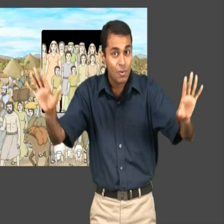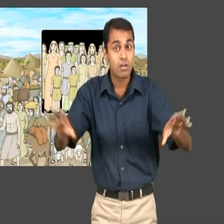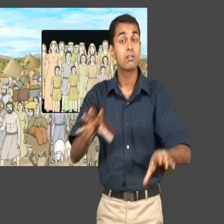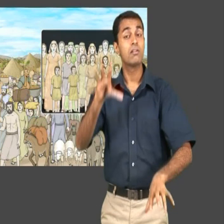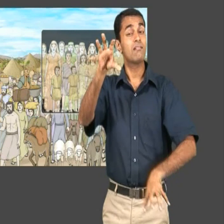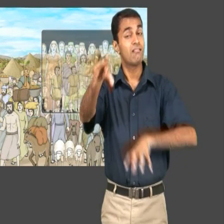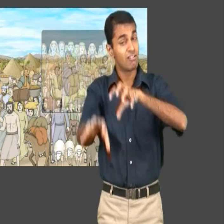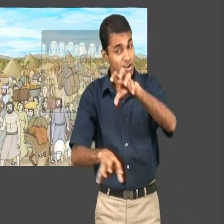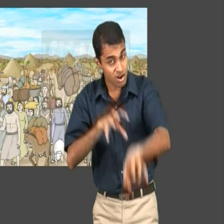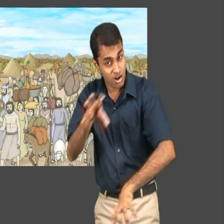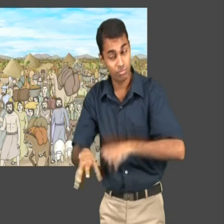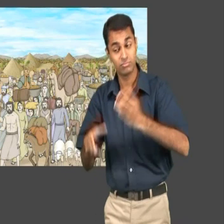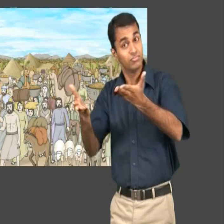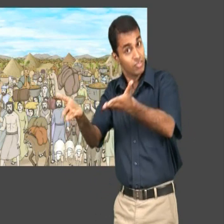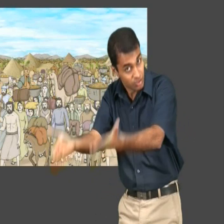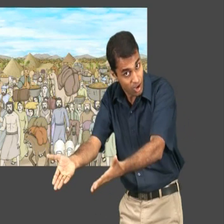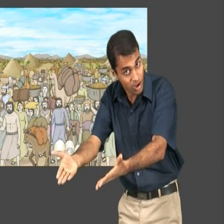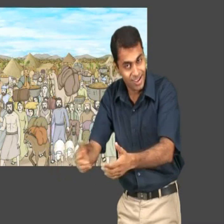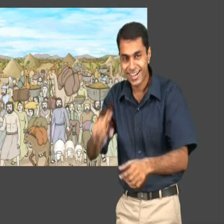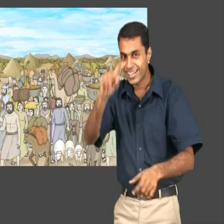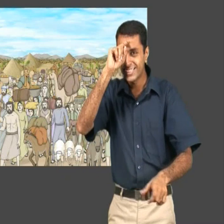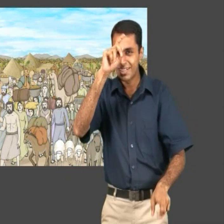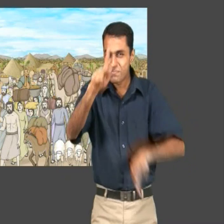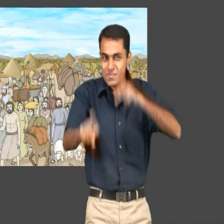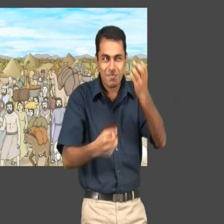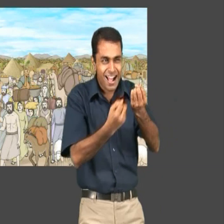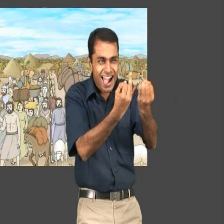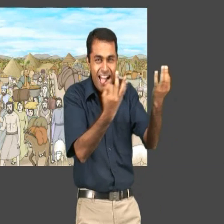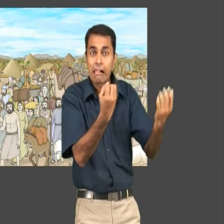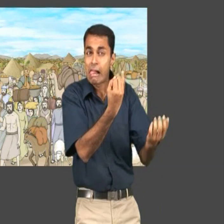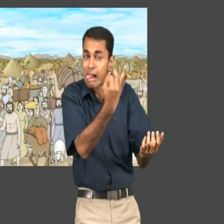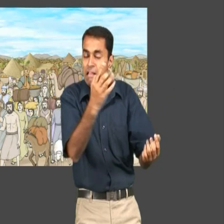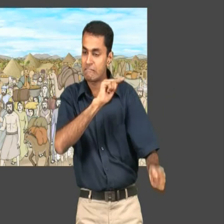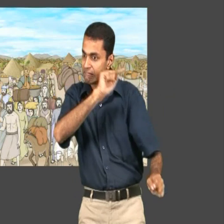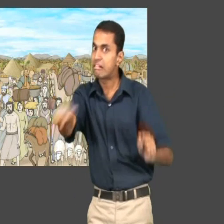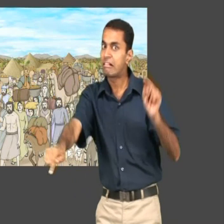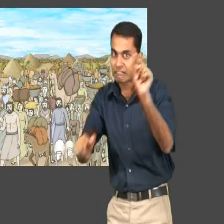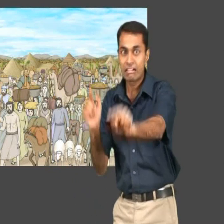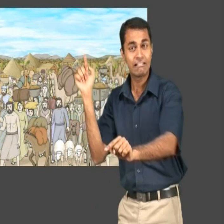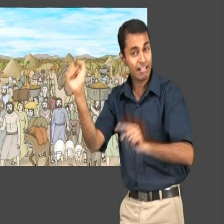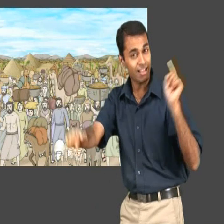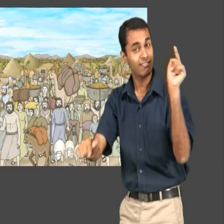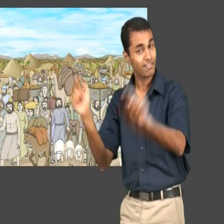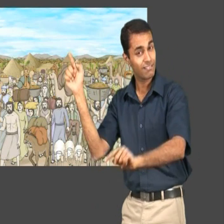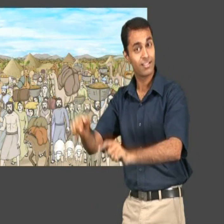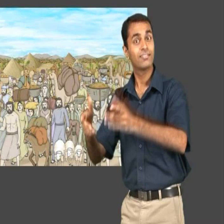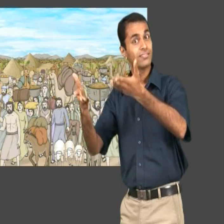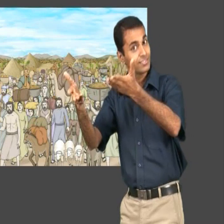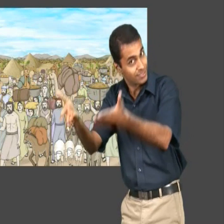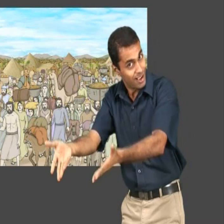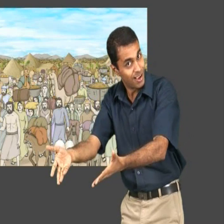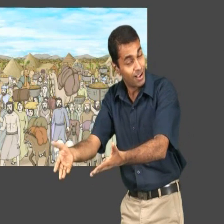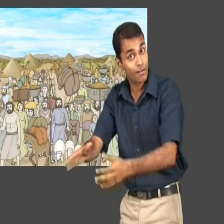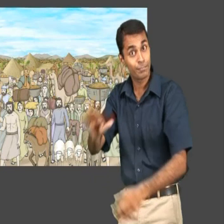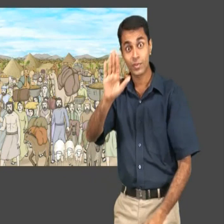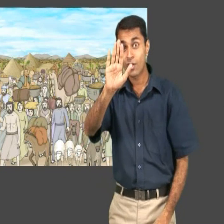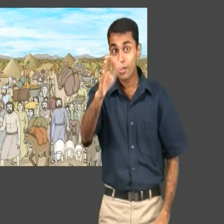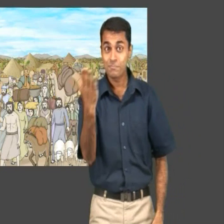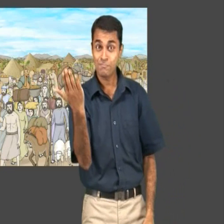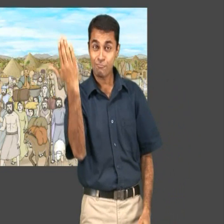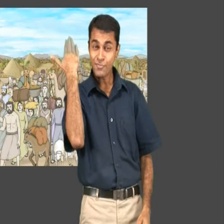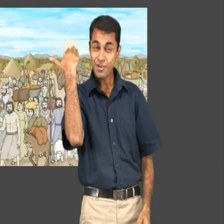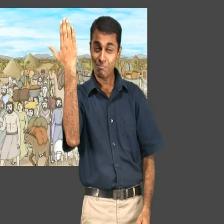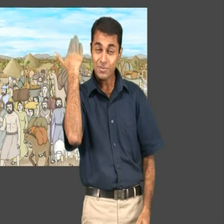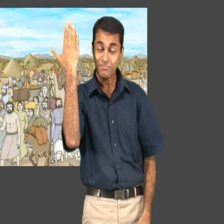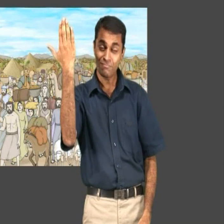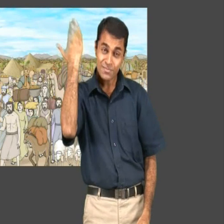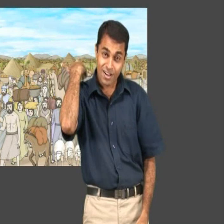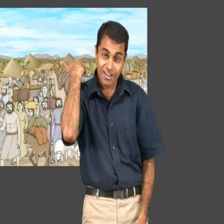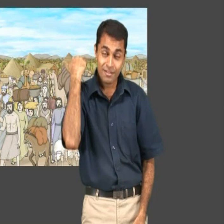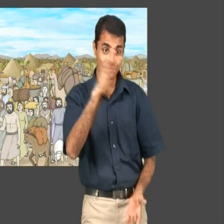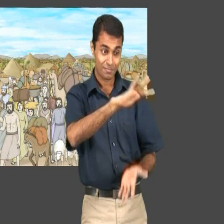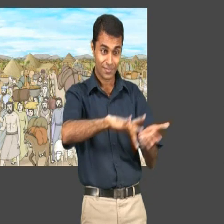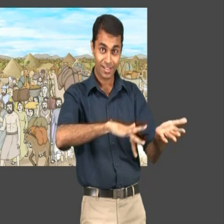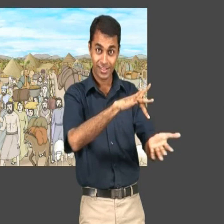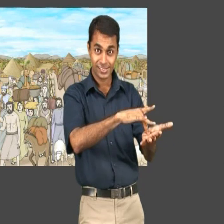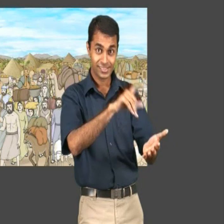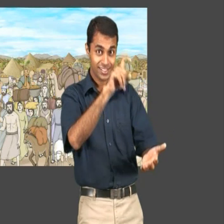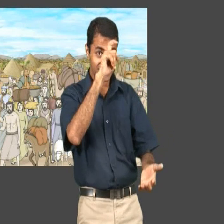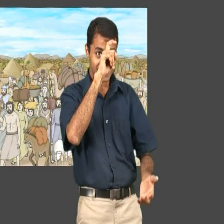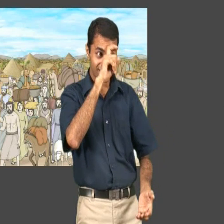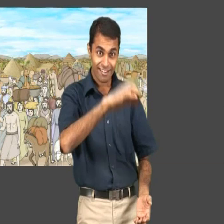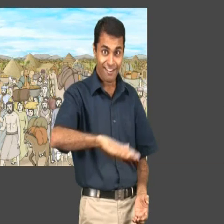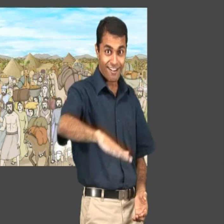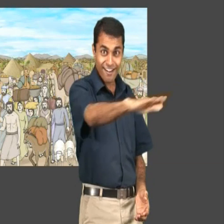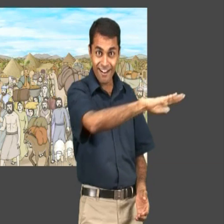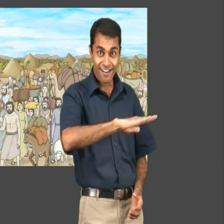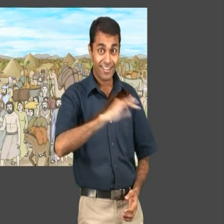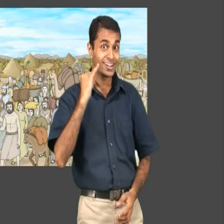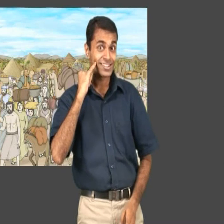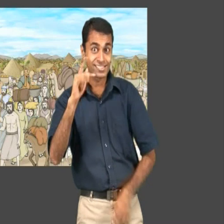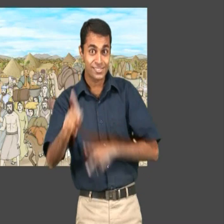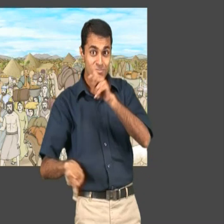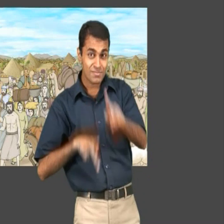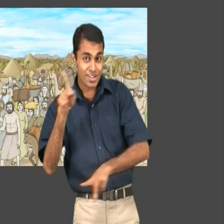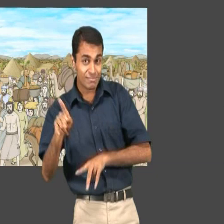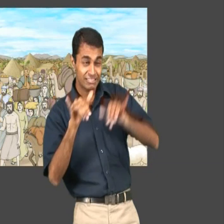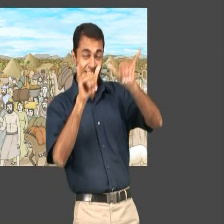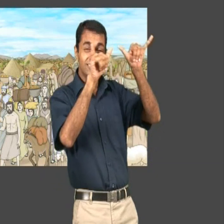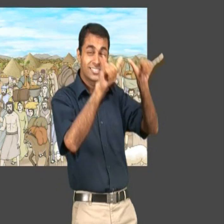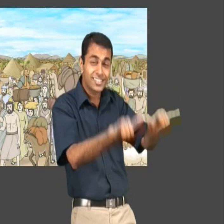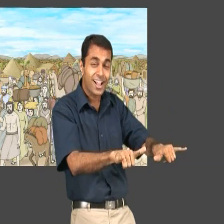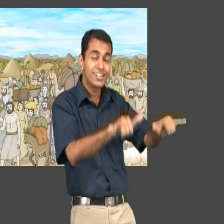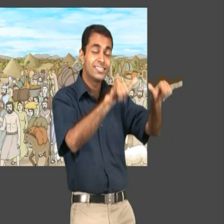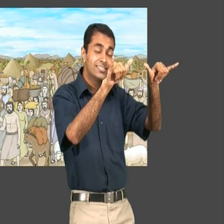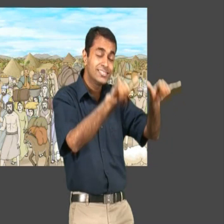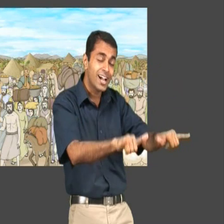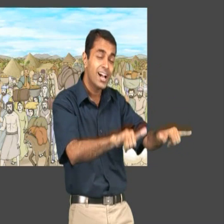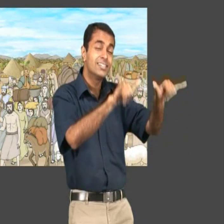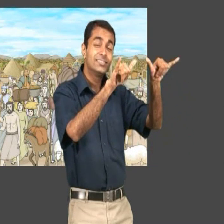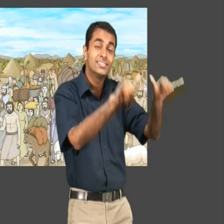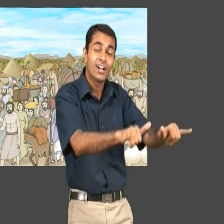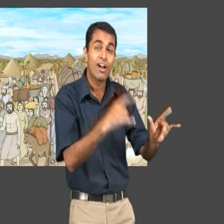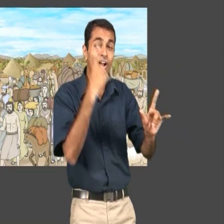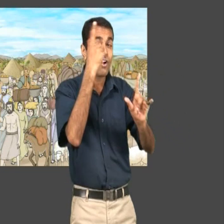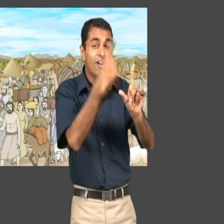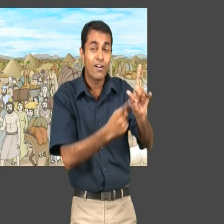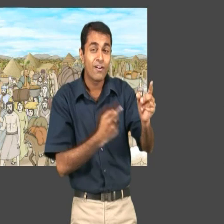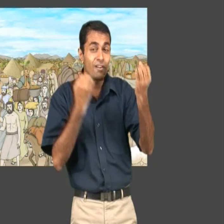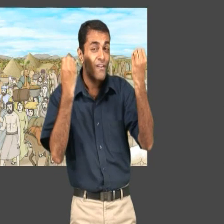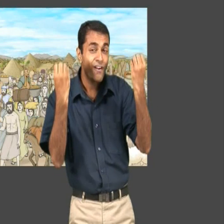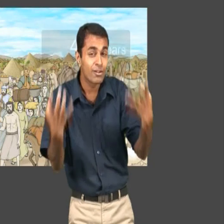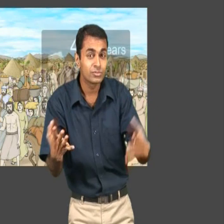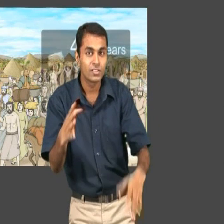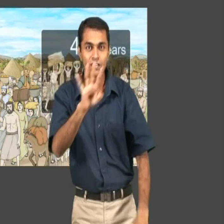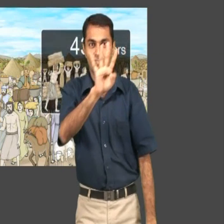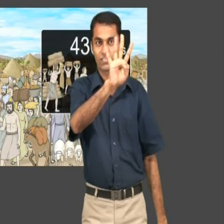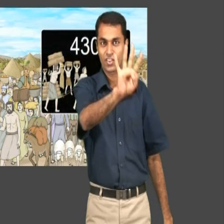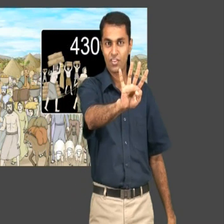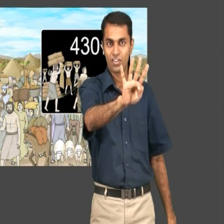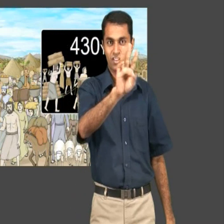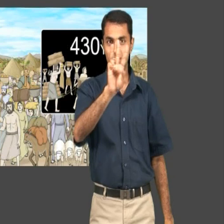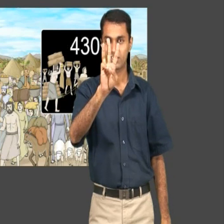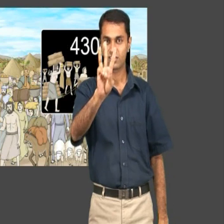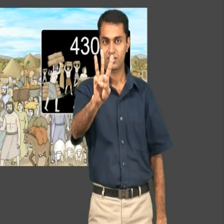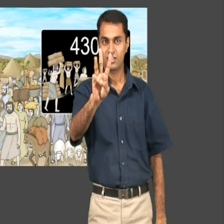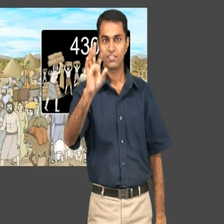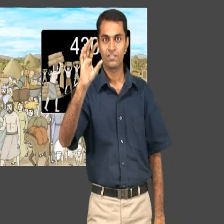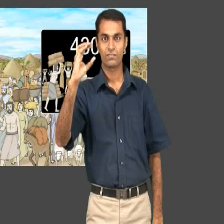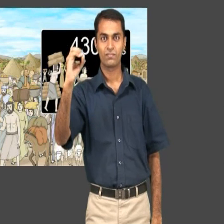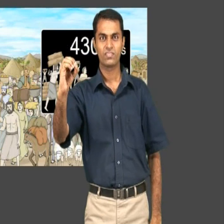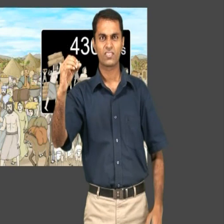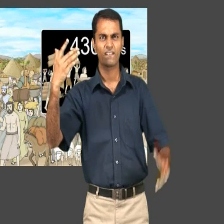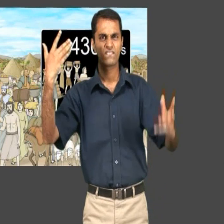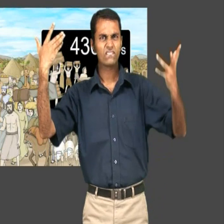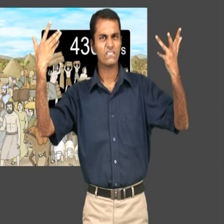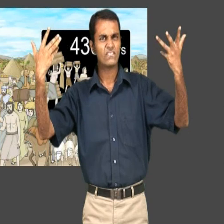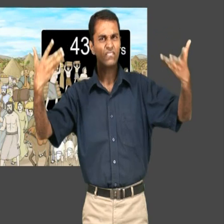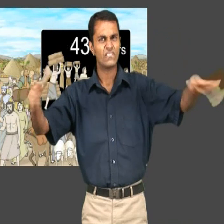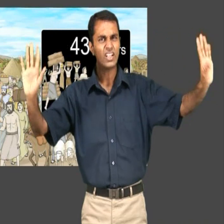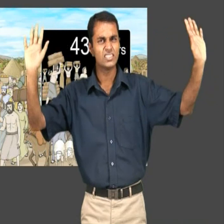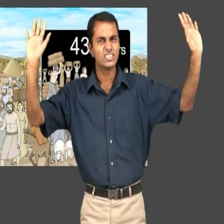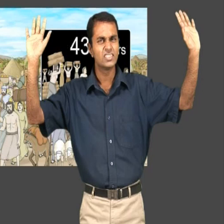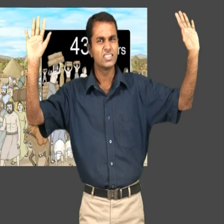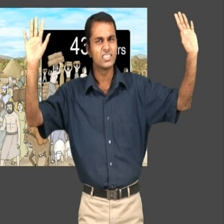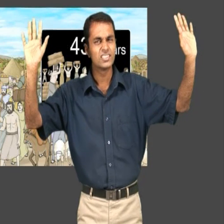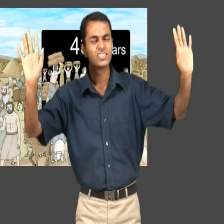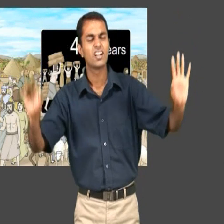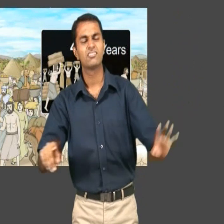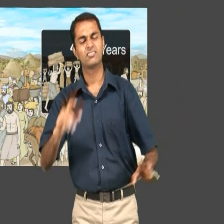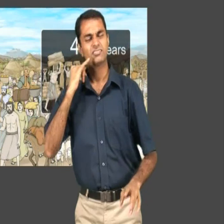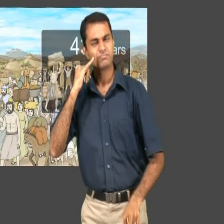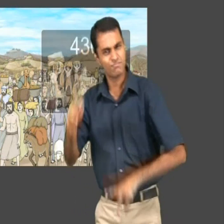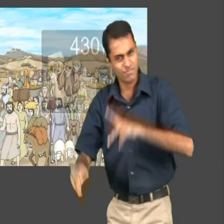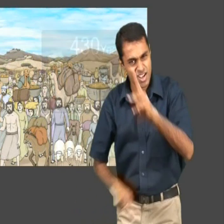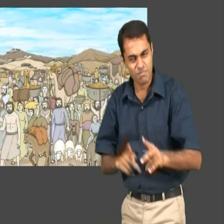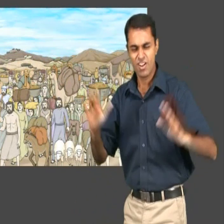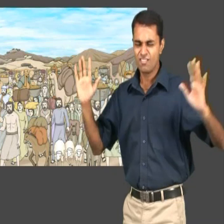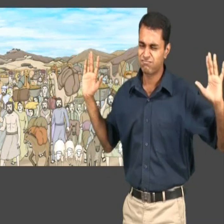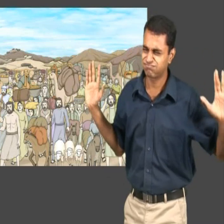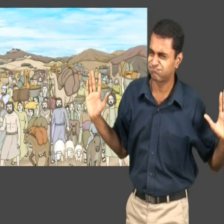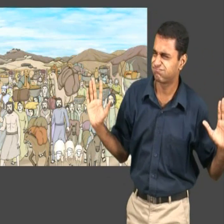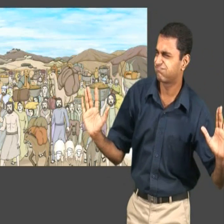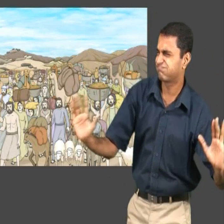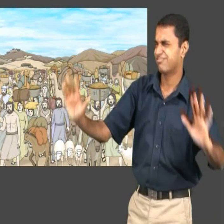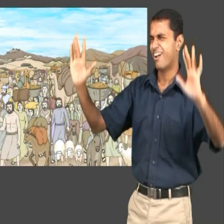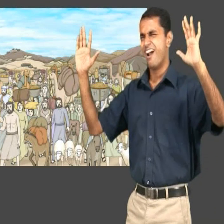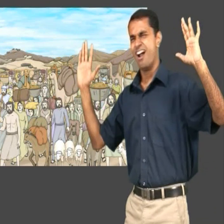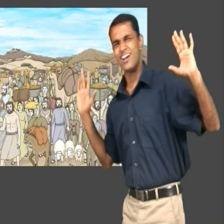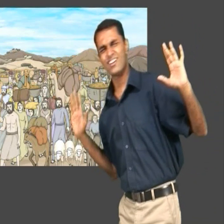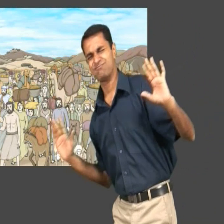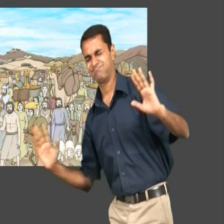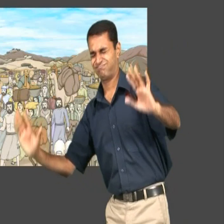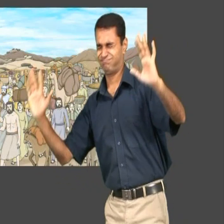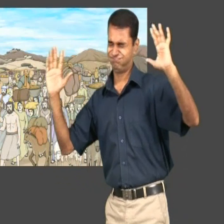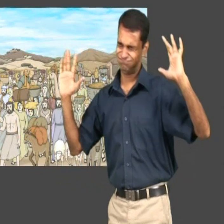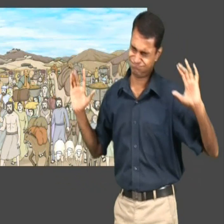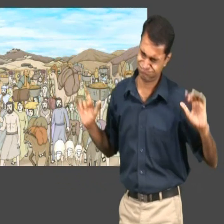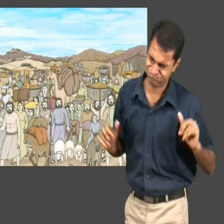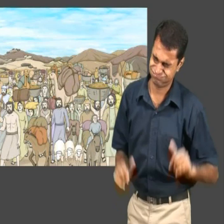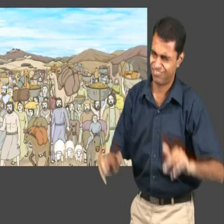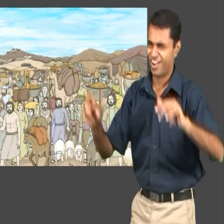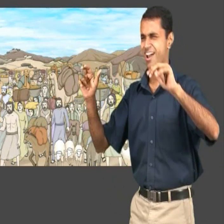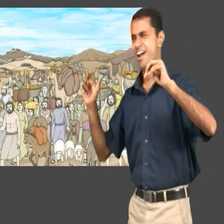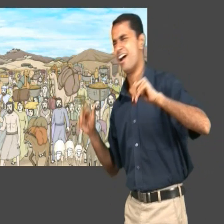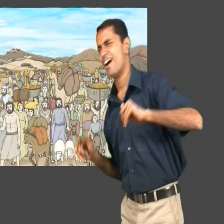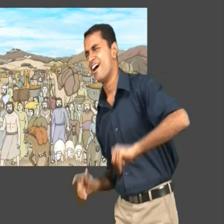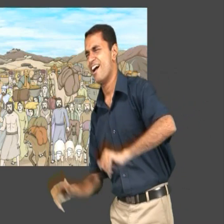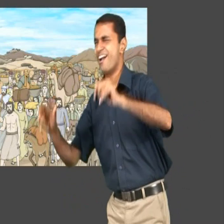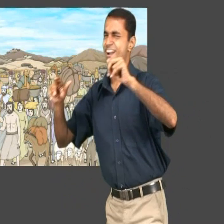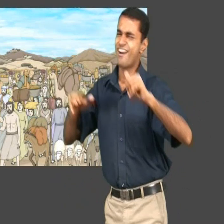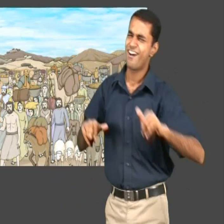Since their dough had no leaven, the people baked what they had brought out of Egypt into unleavened loaves.